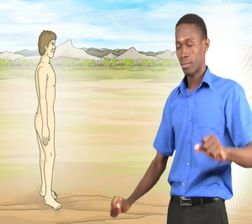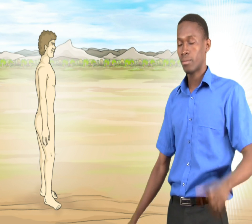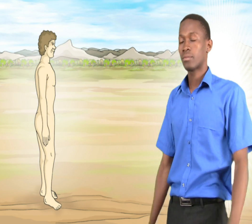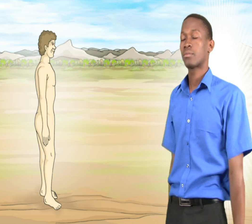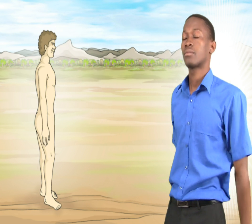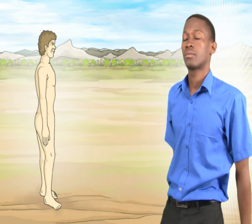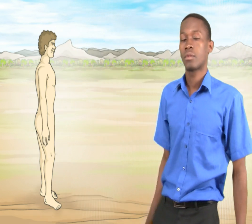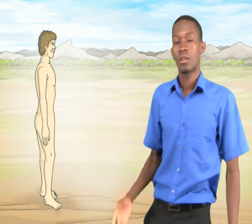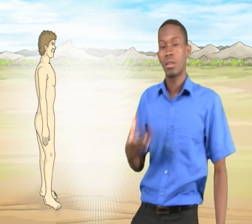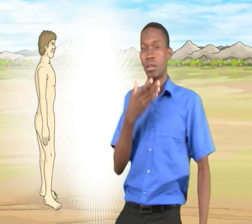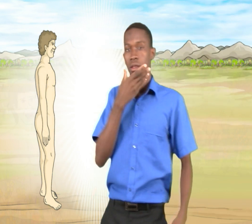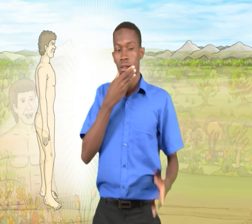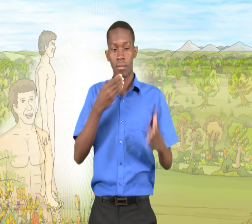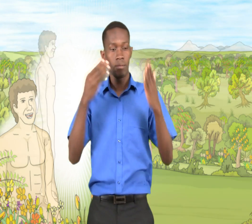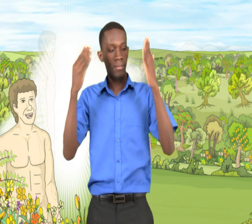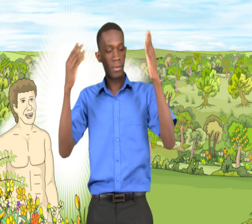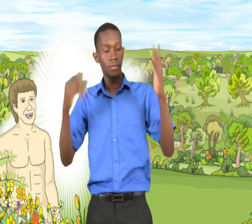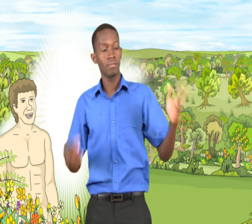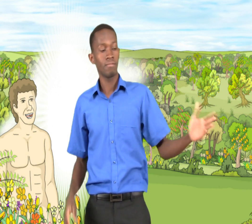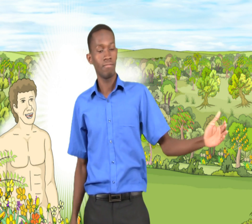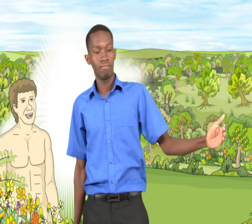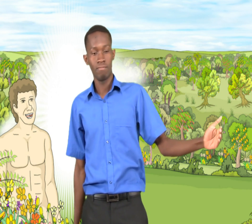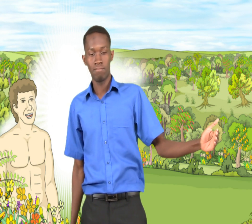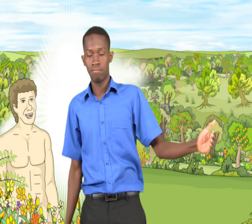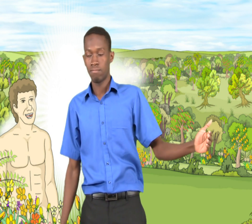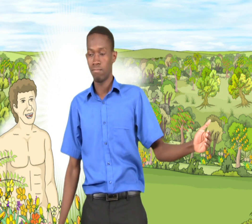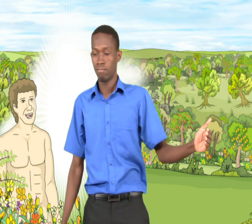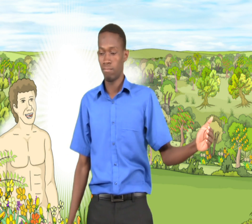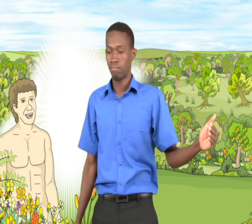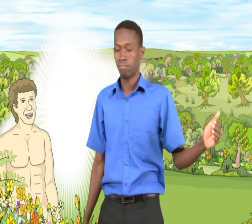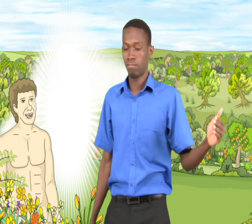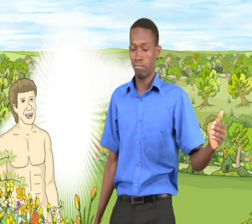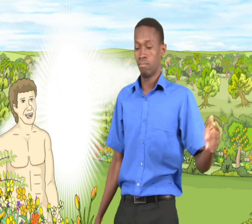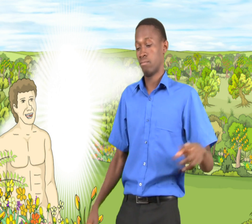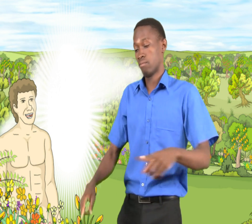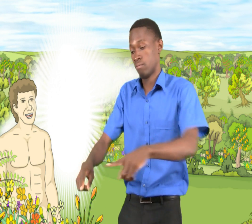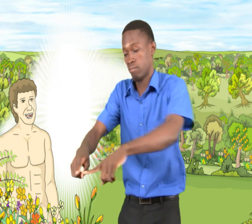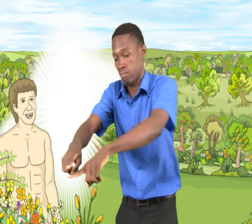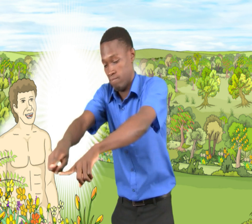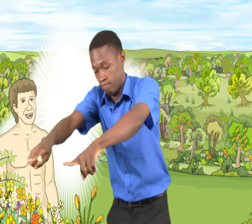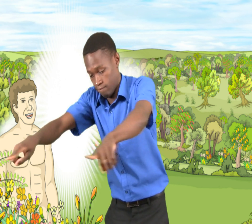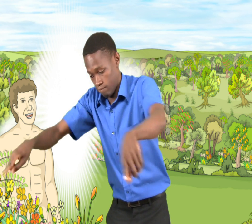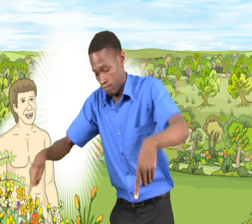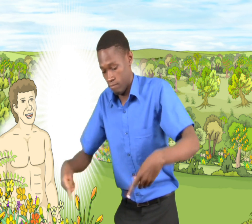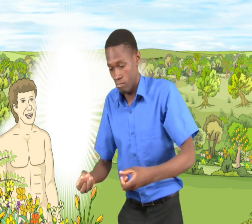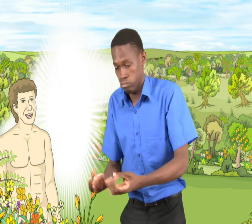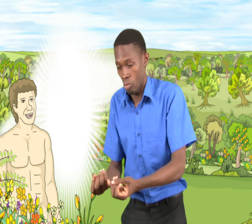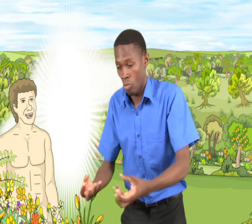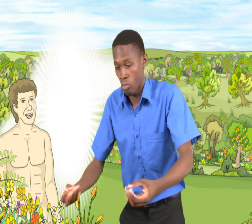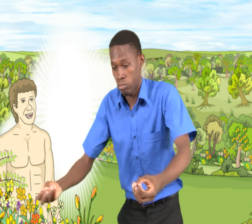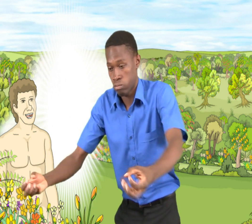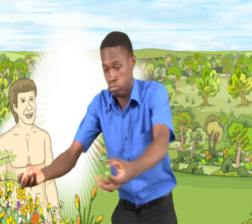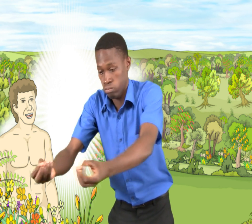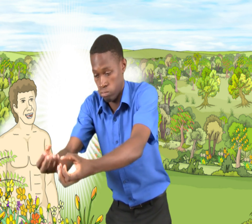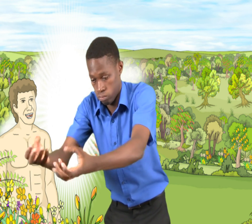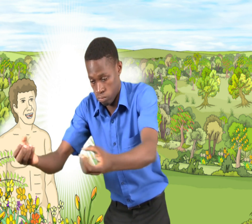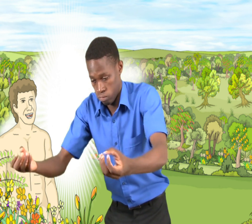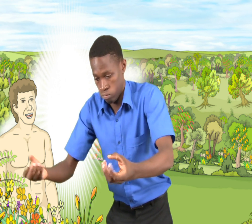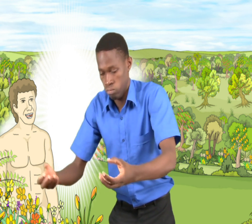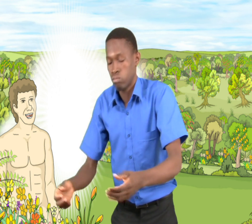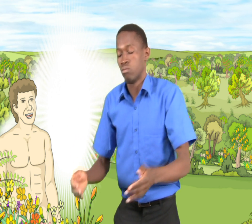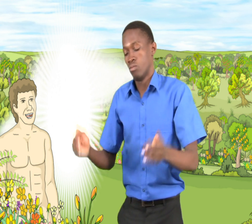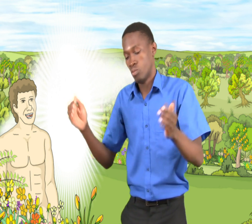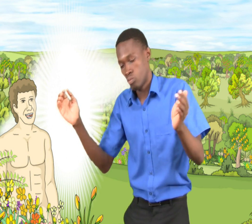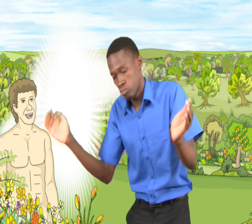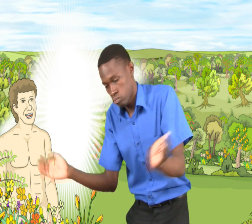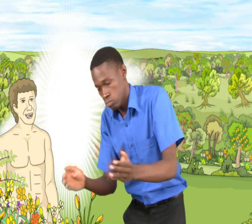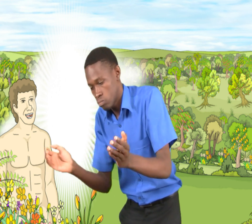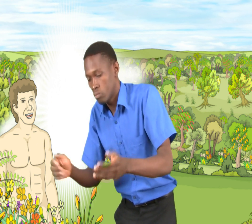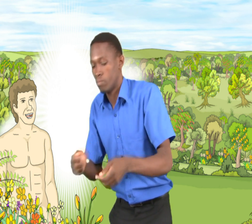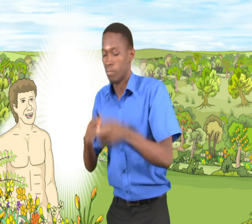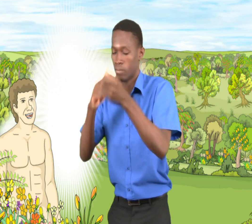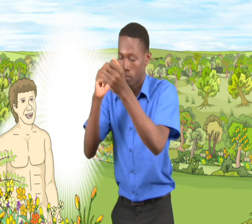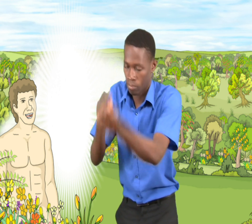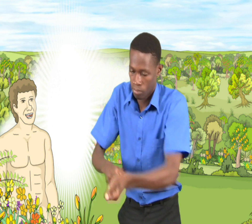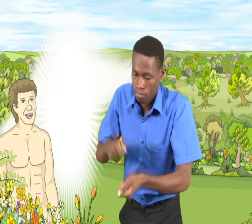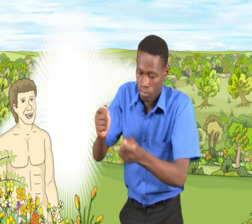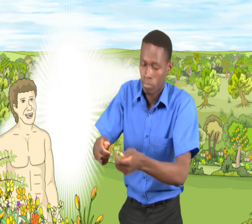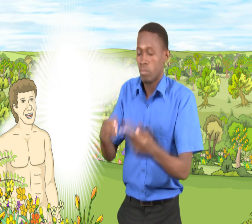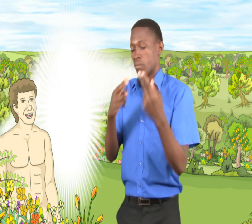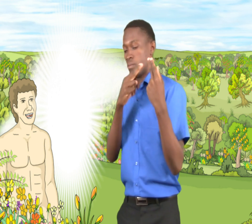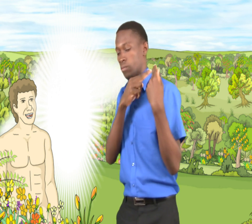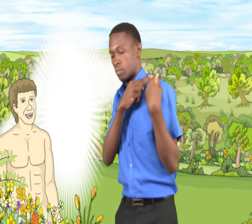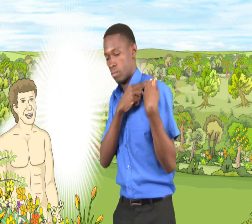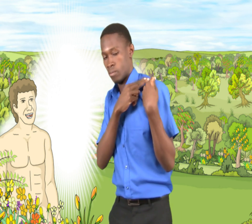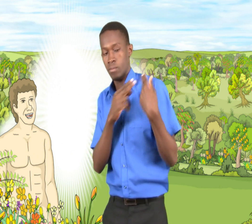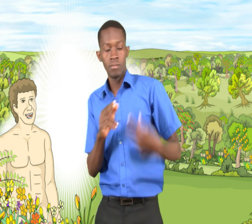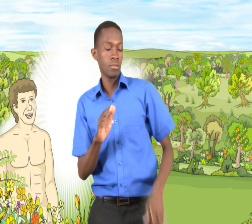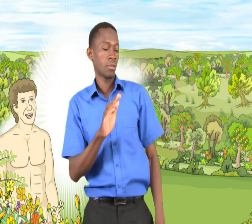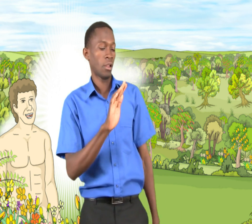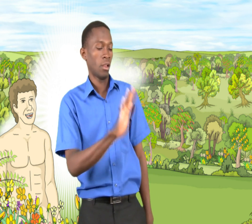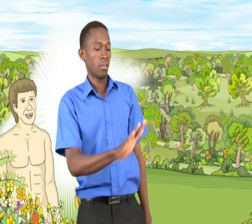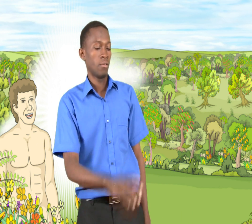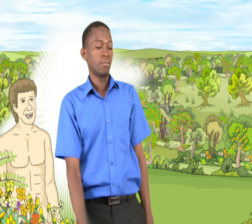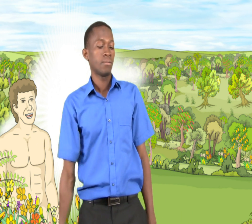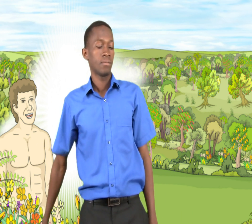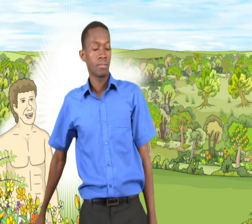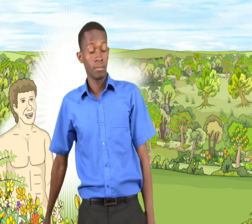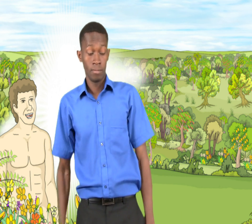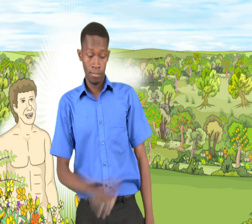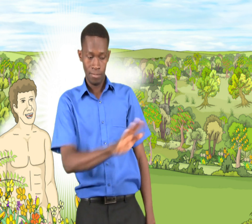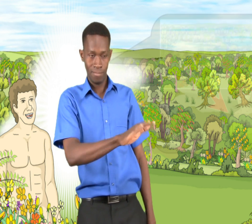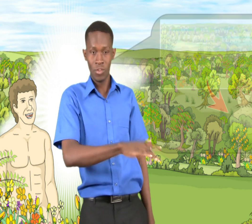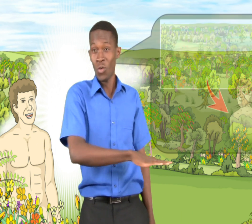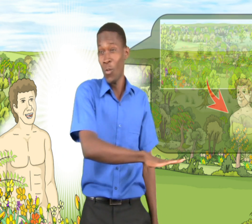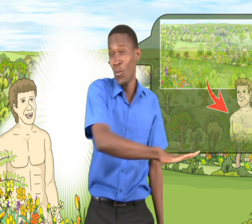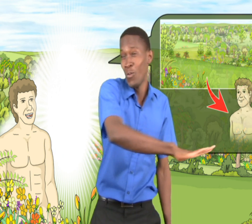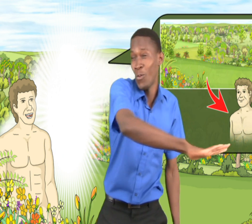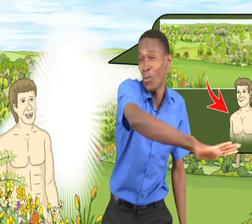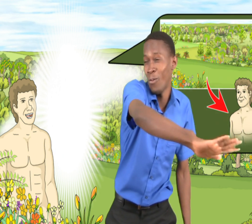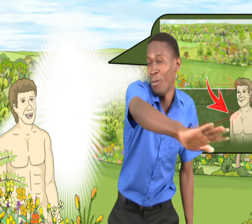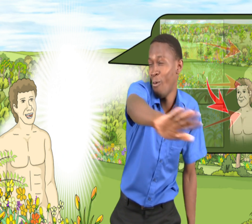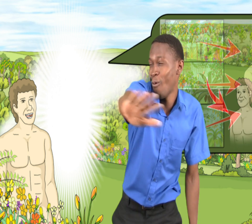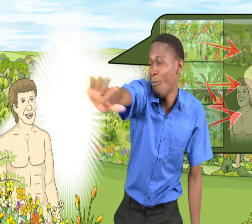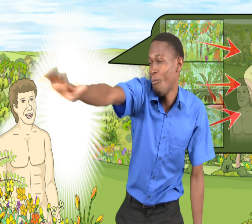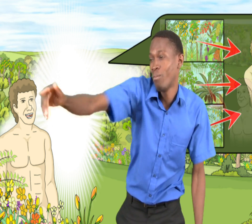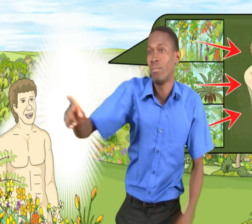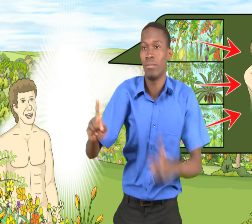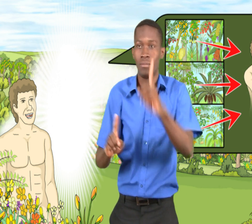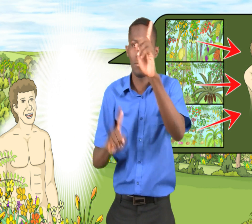Then the LORD God took the man and placed him in the Garden of Eden to cultivate and keep it.